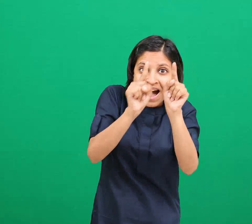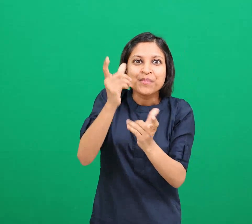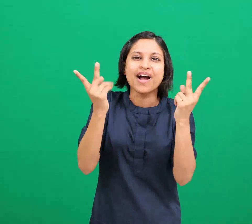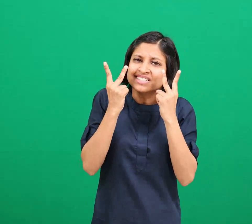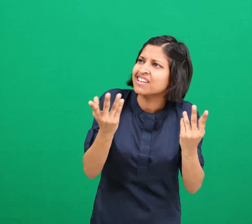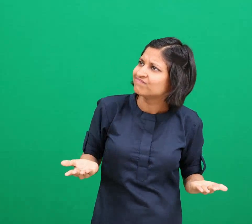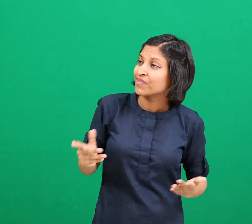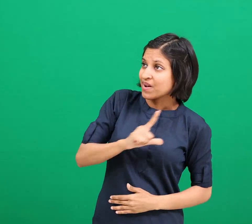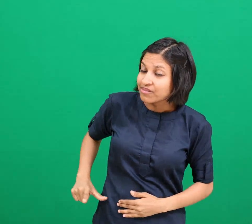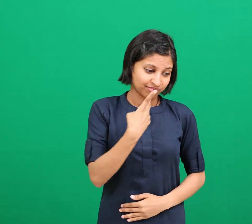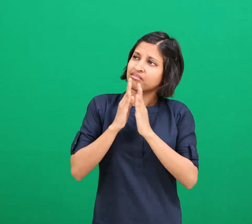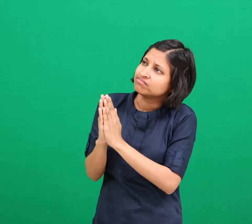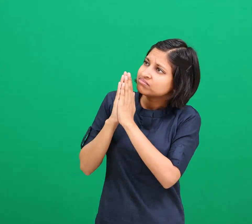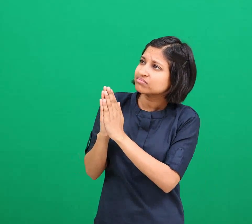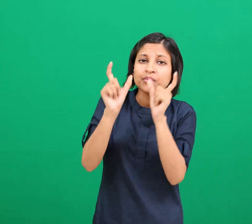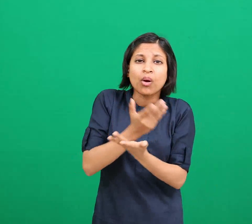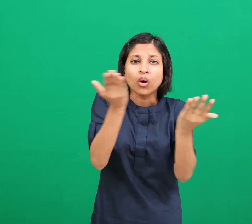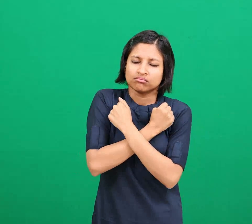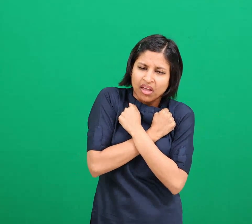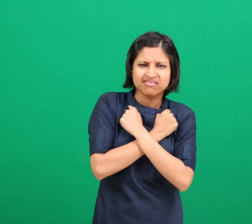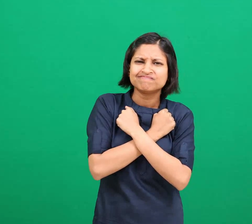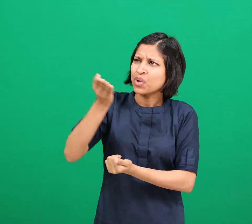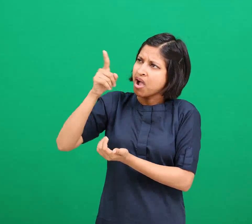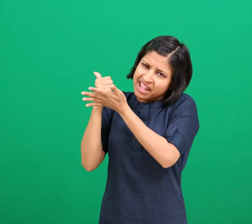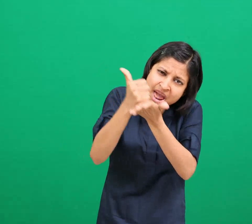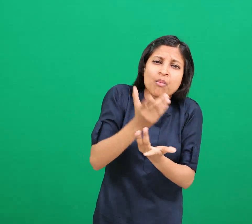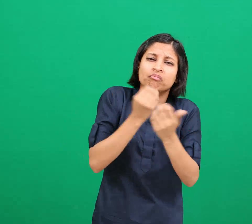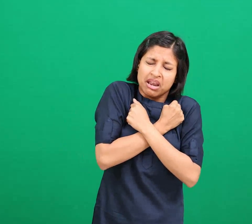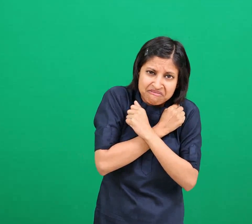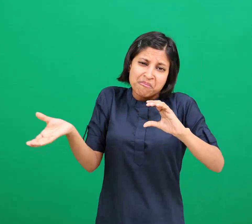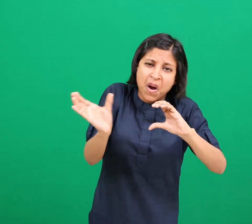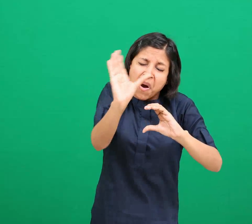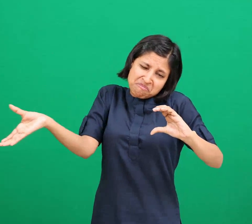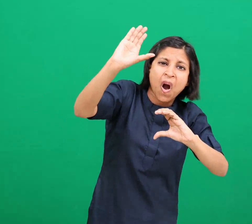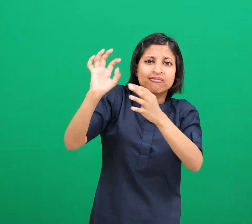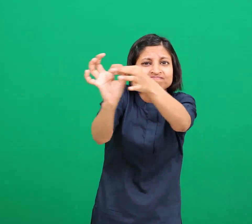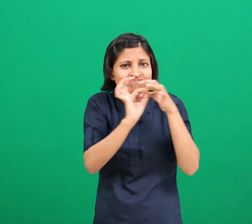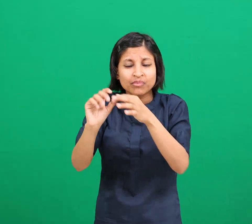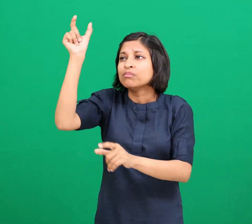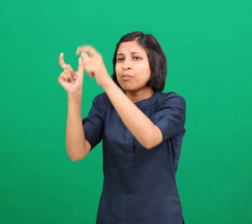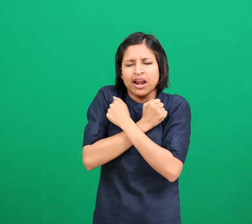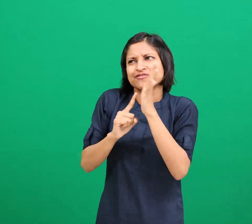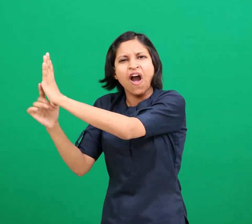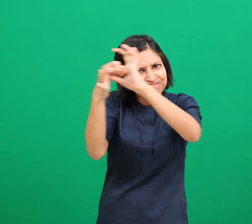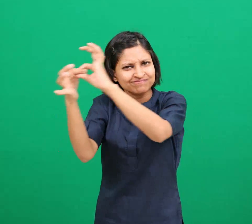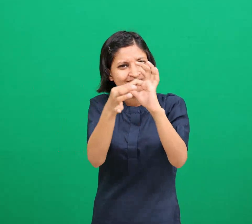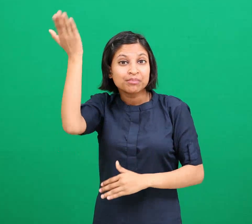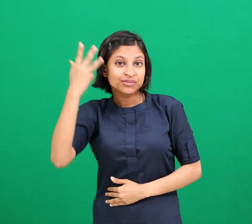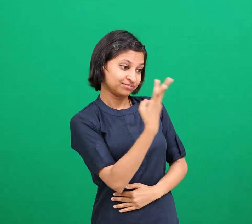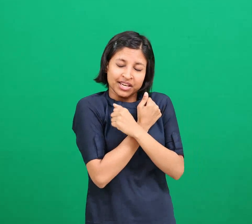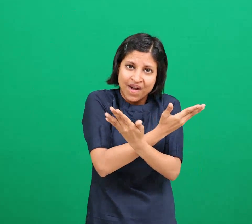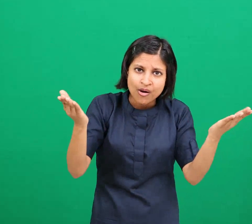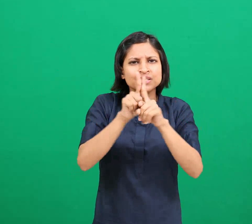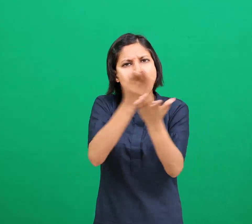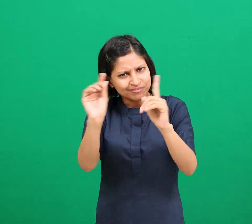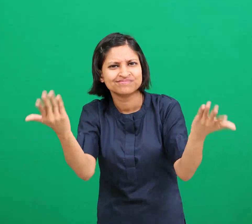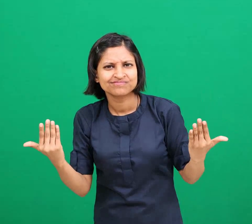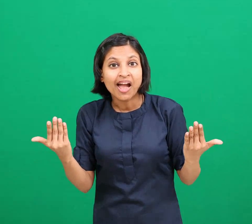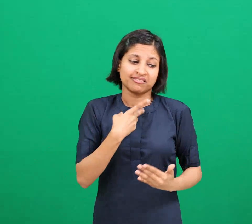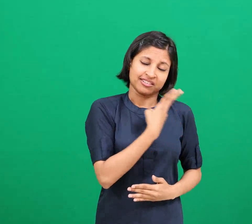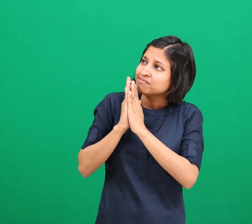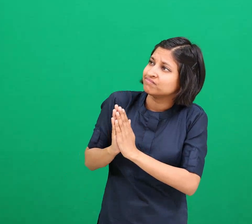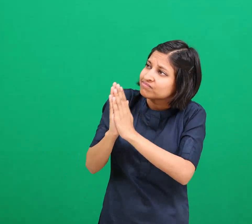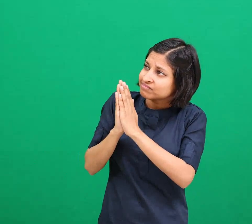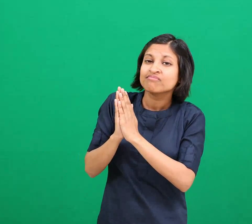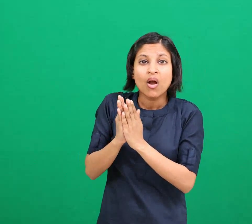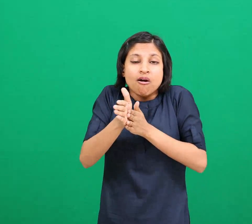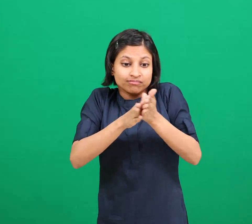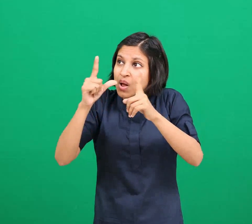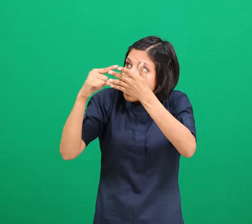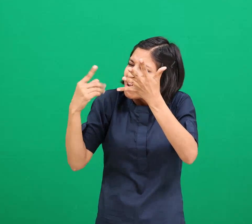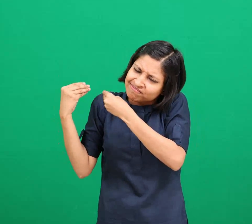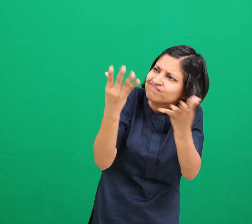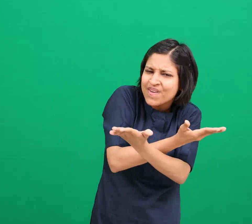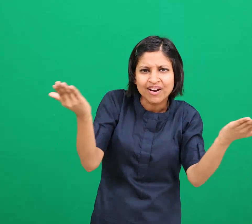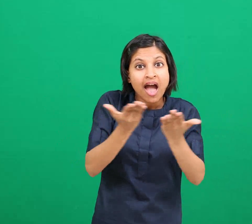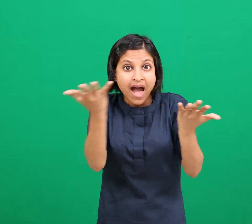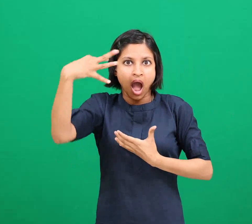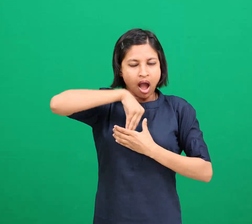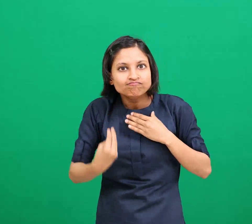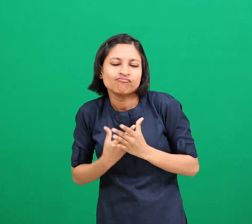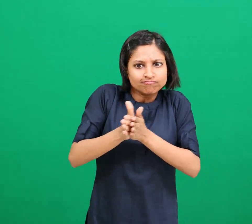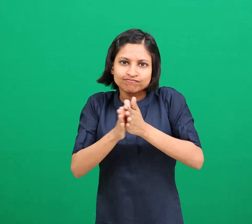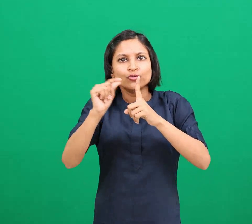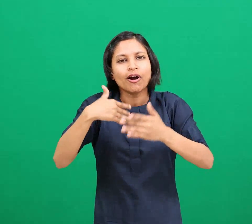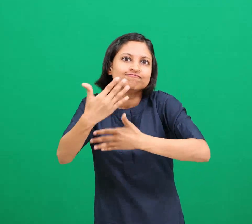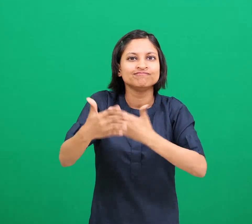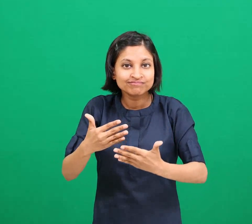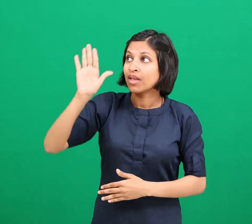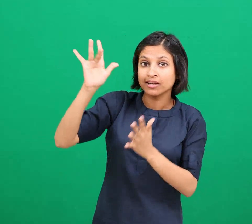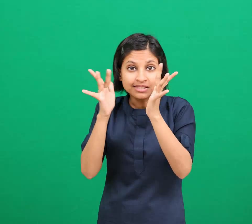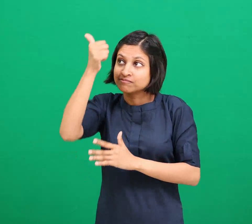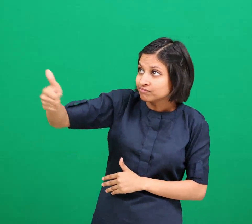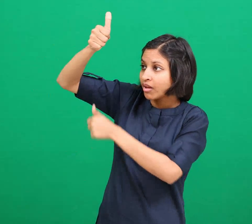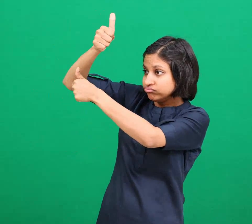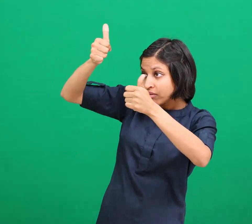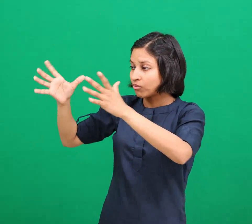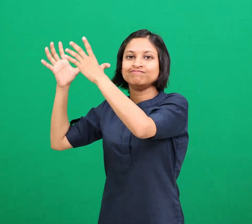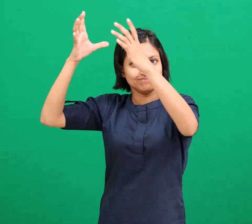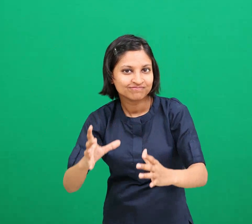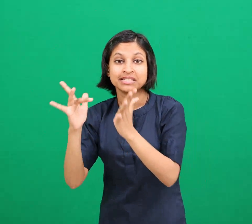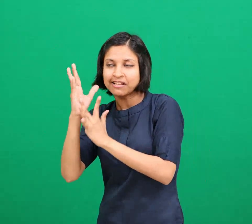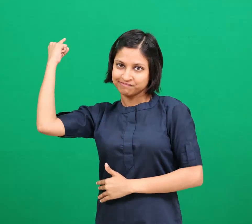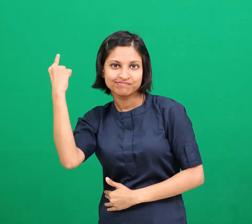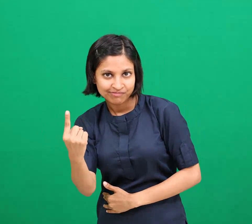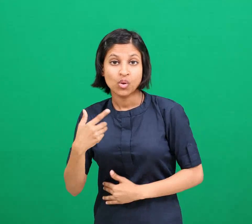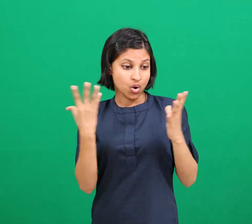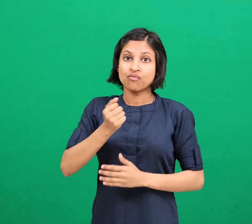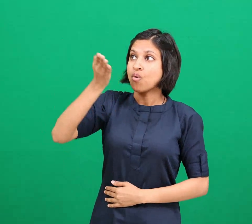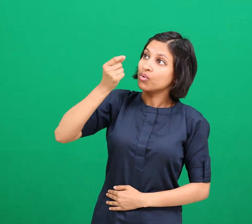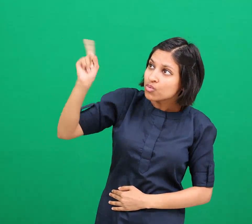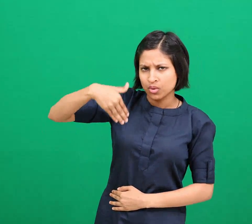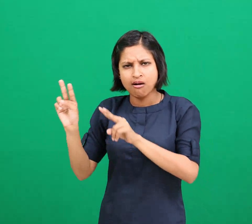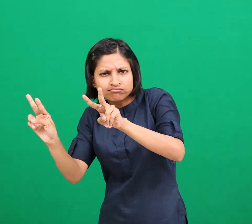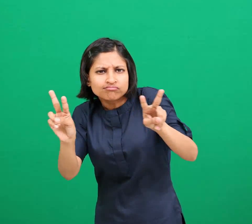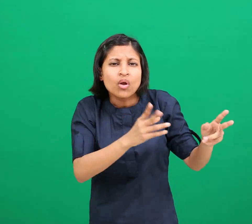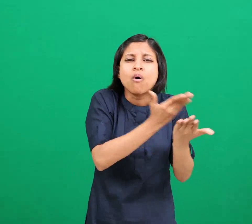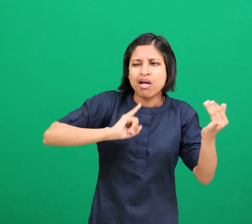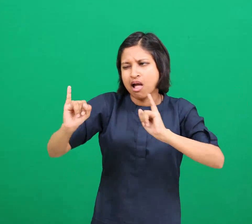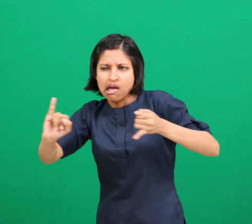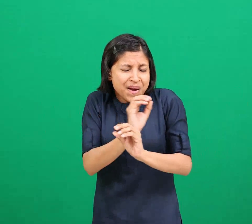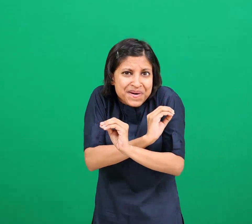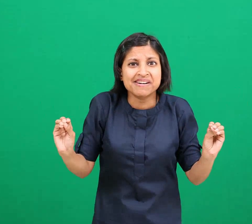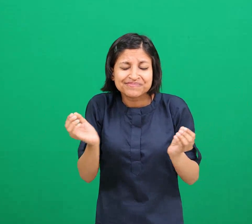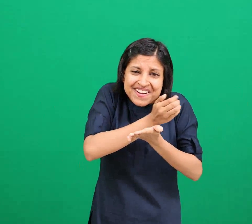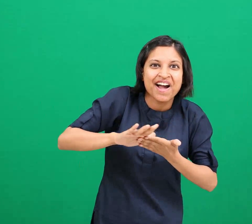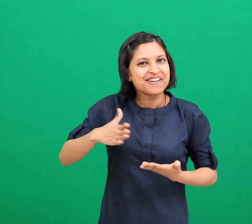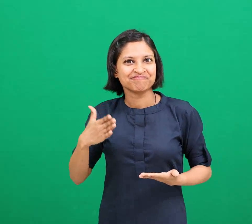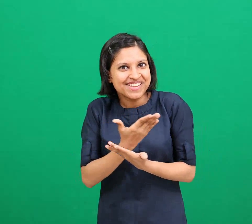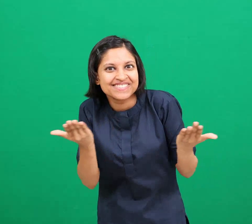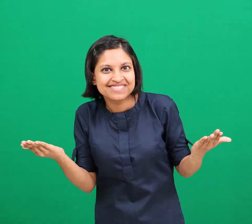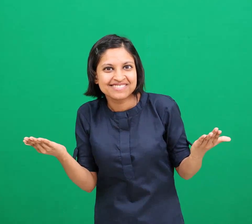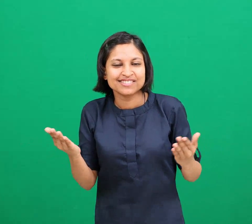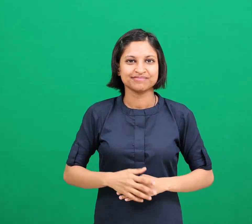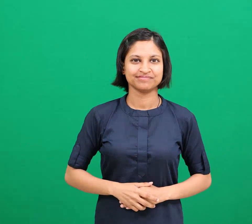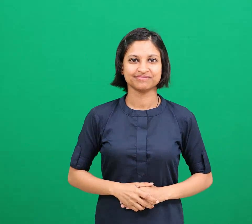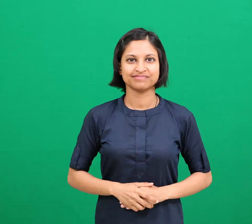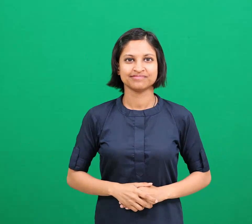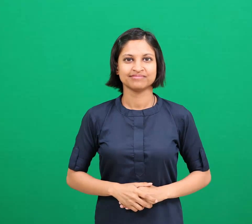And may the Lord cause you to increase and overflow with love for one another and for everyone else, just as our love for you overflows, so that He may establish your hearts in blamelessness and holiness before our God and Father at the coming of our Lord Jesus with all His saints.